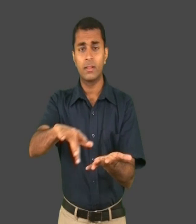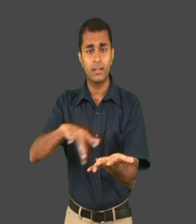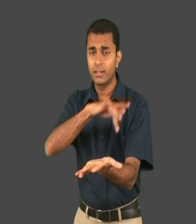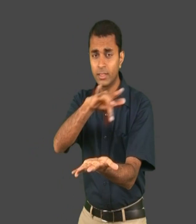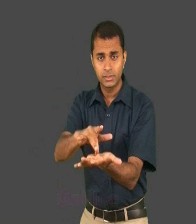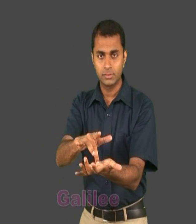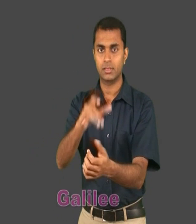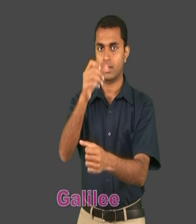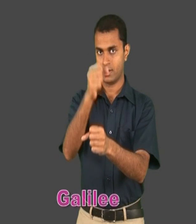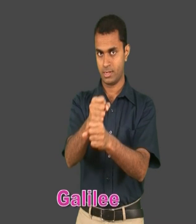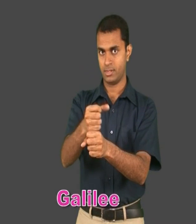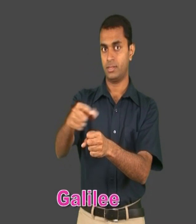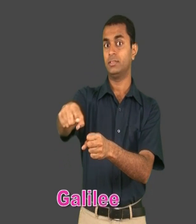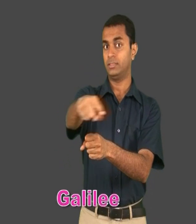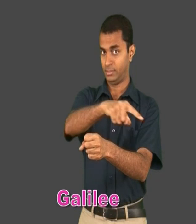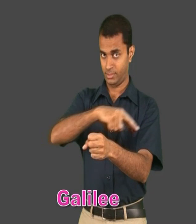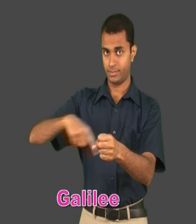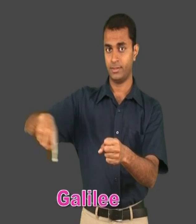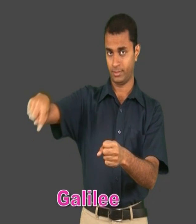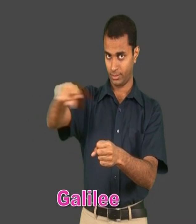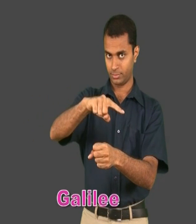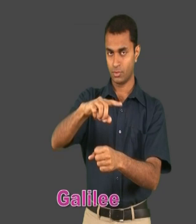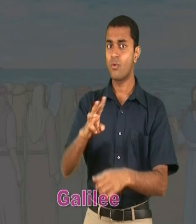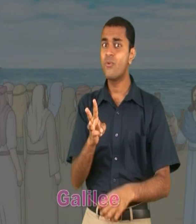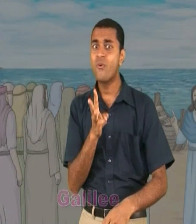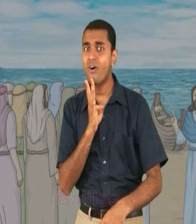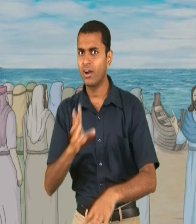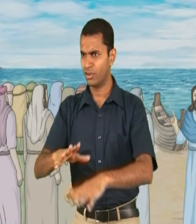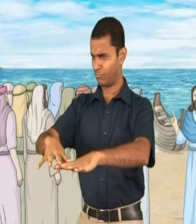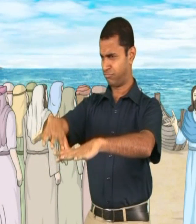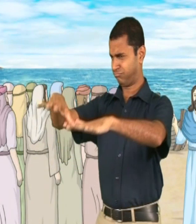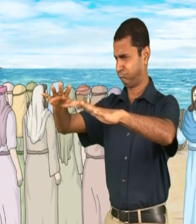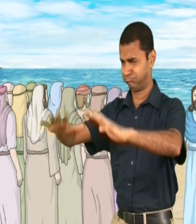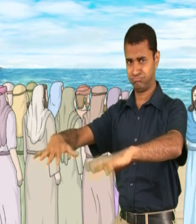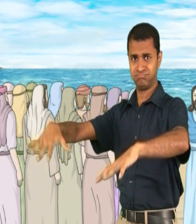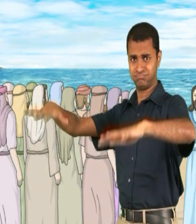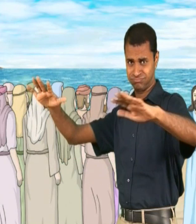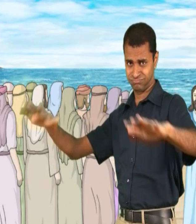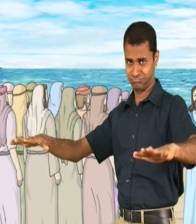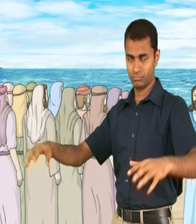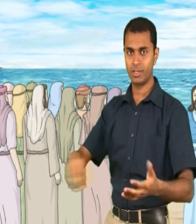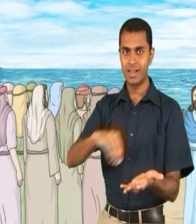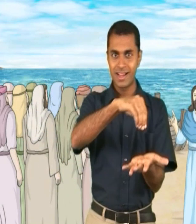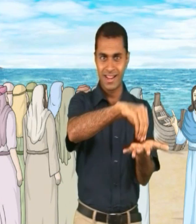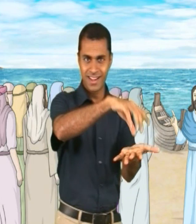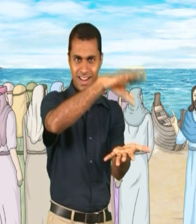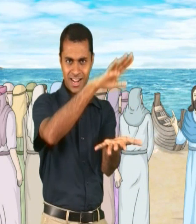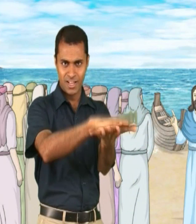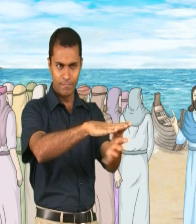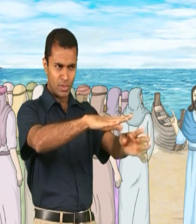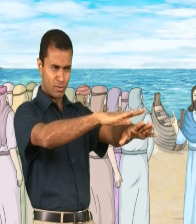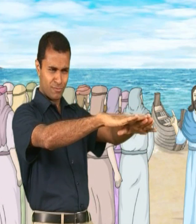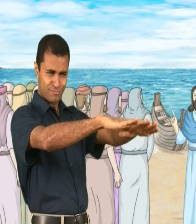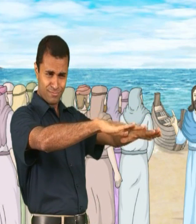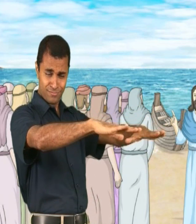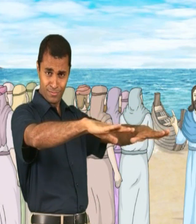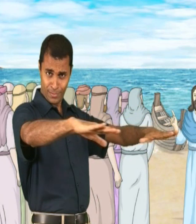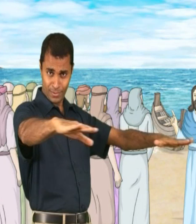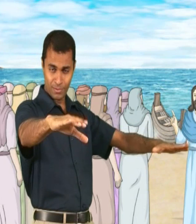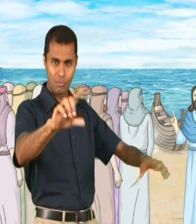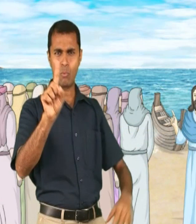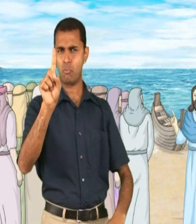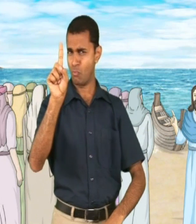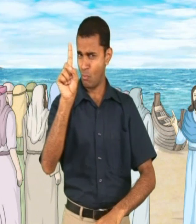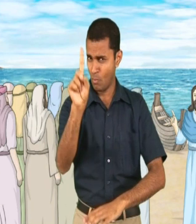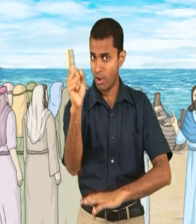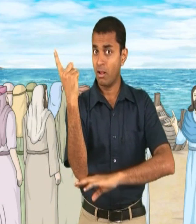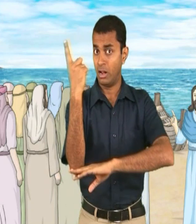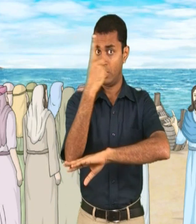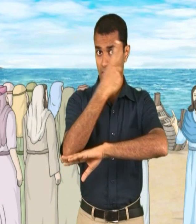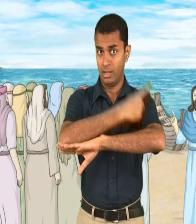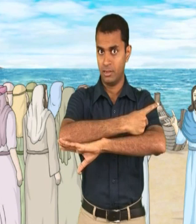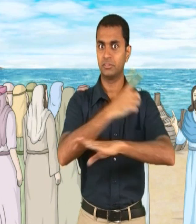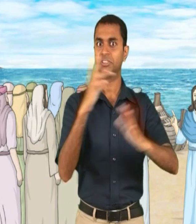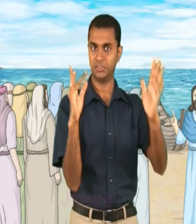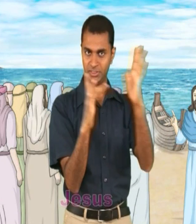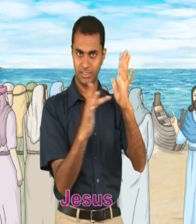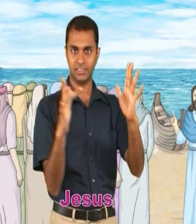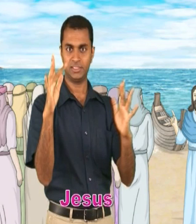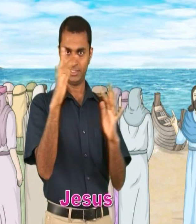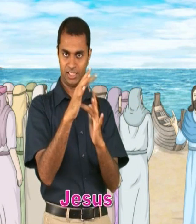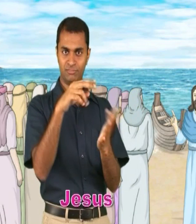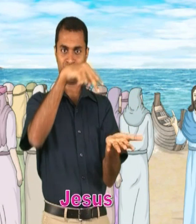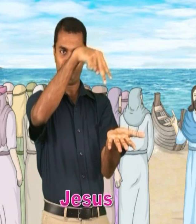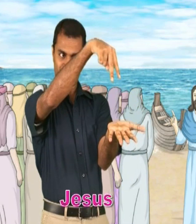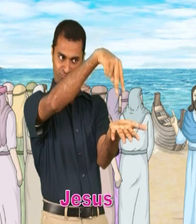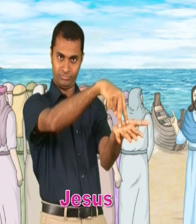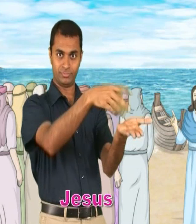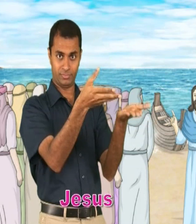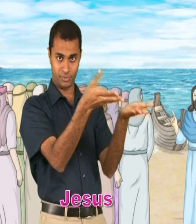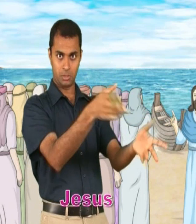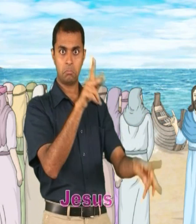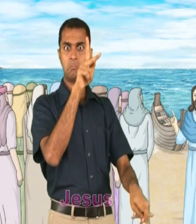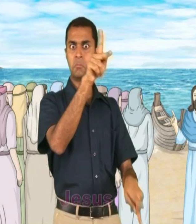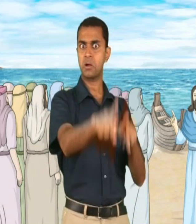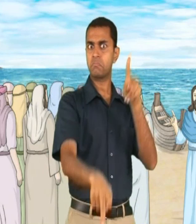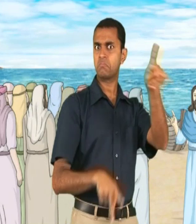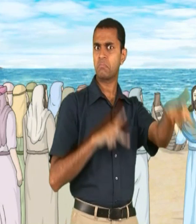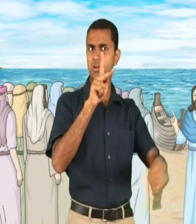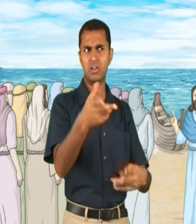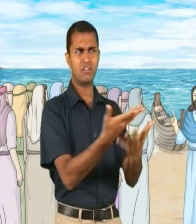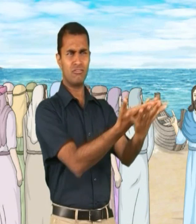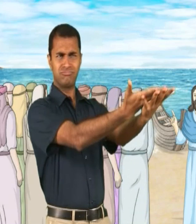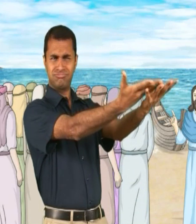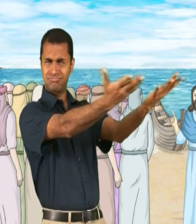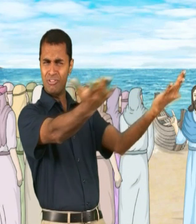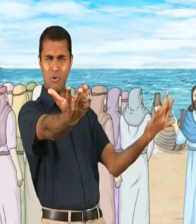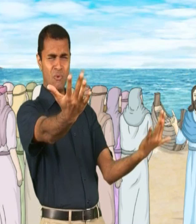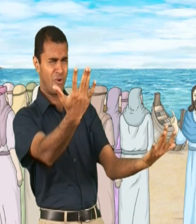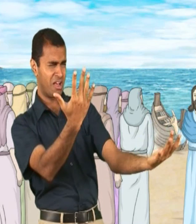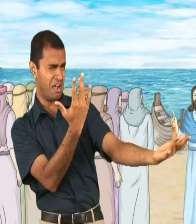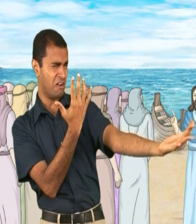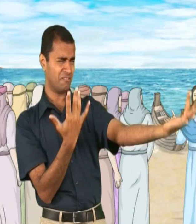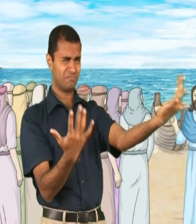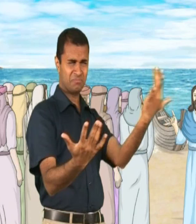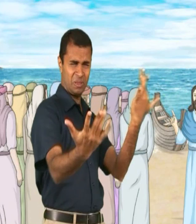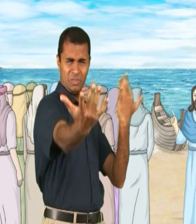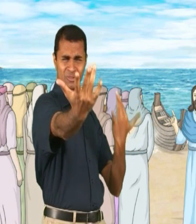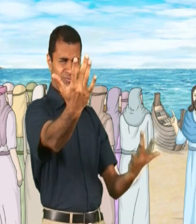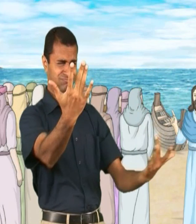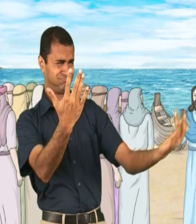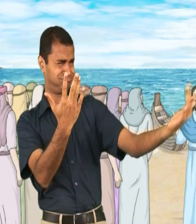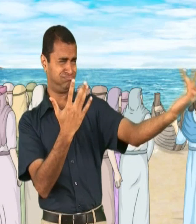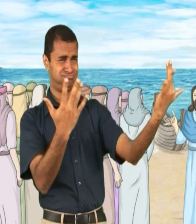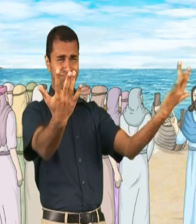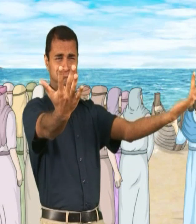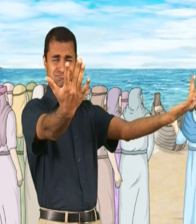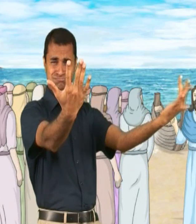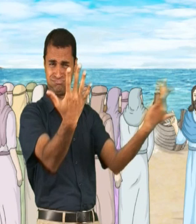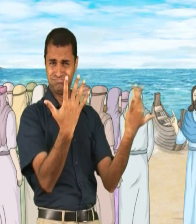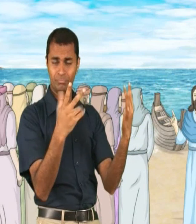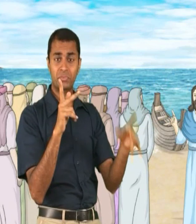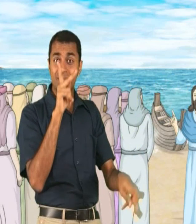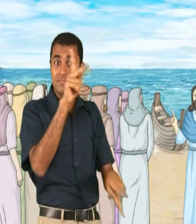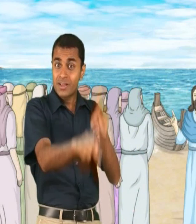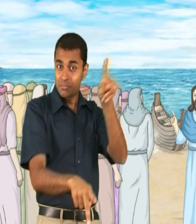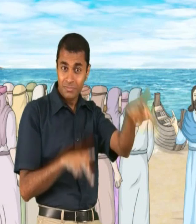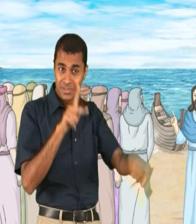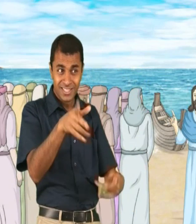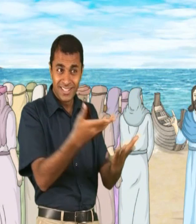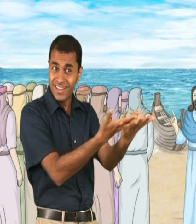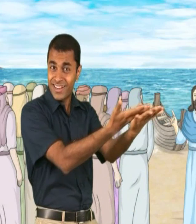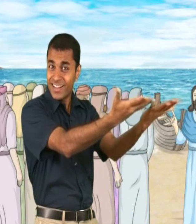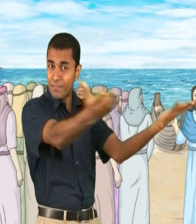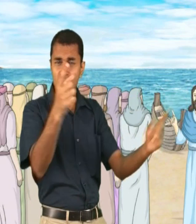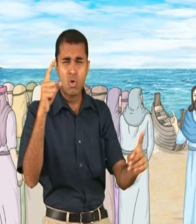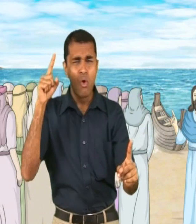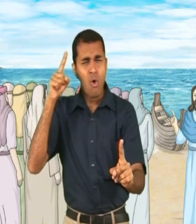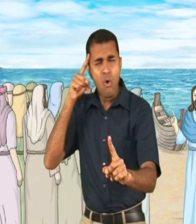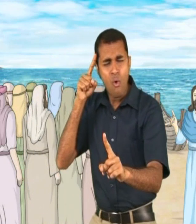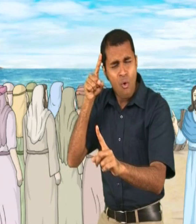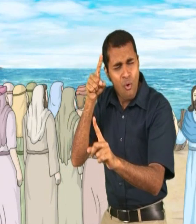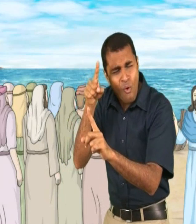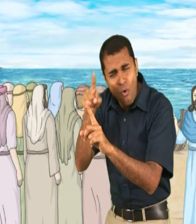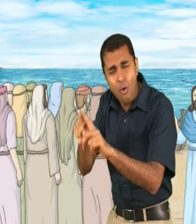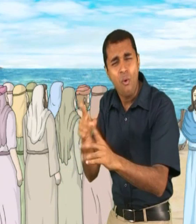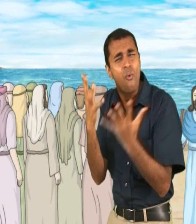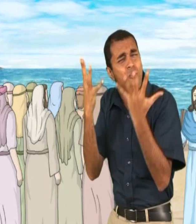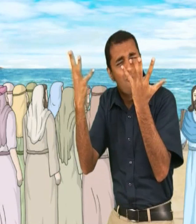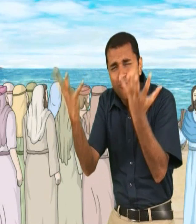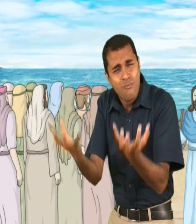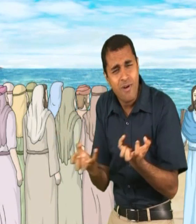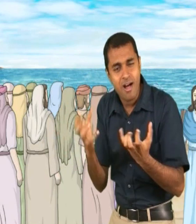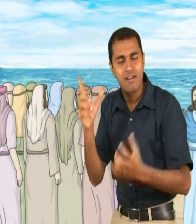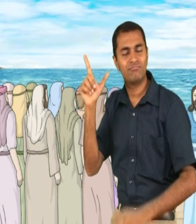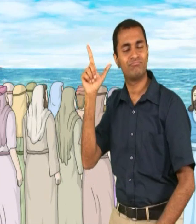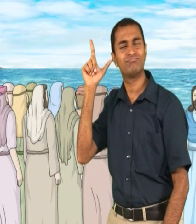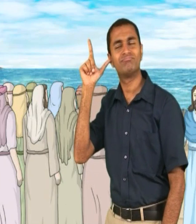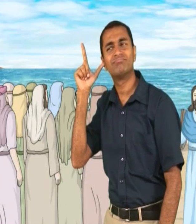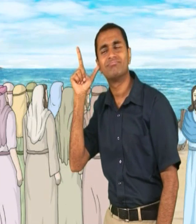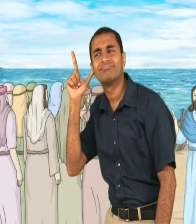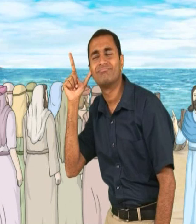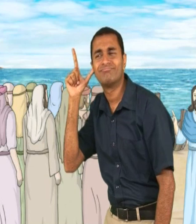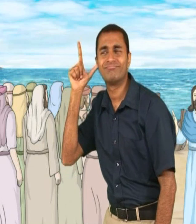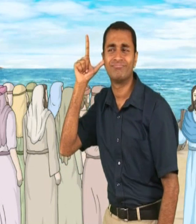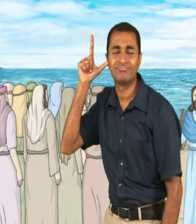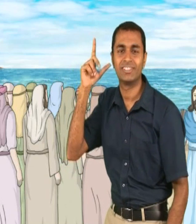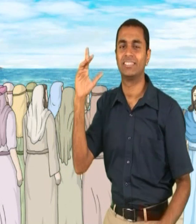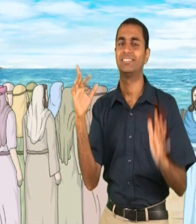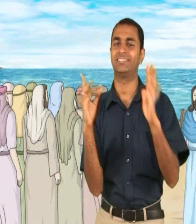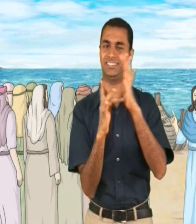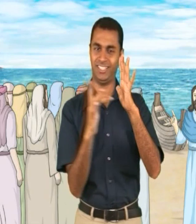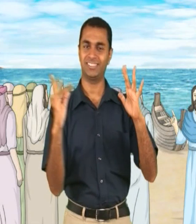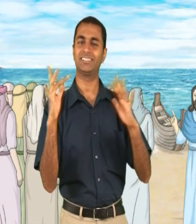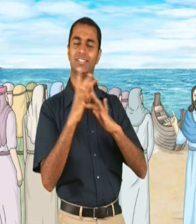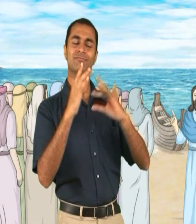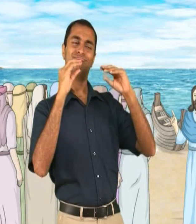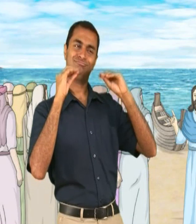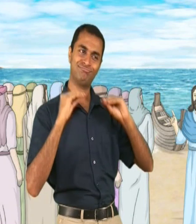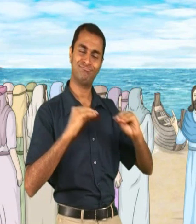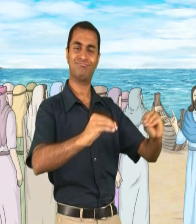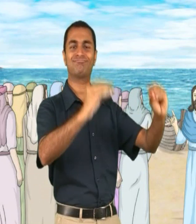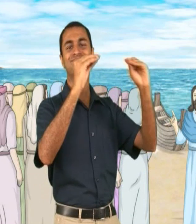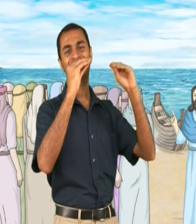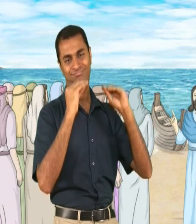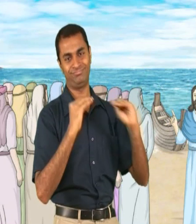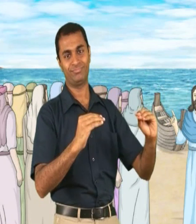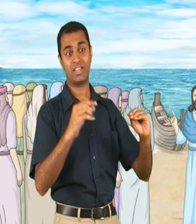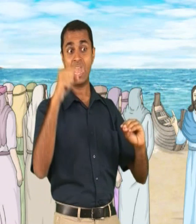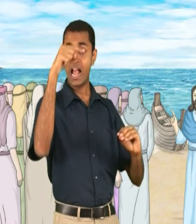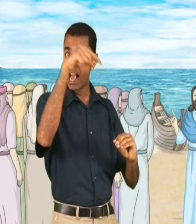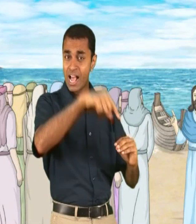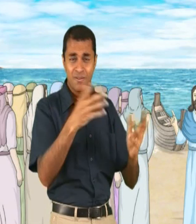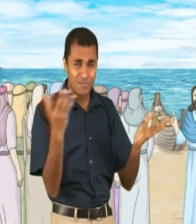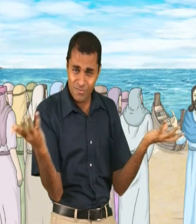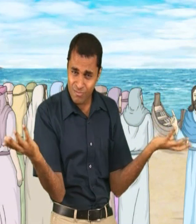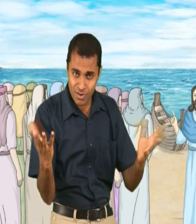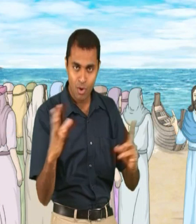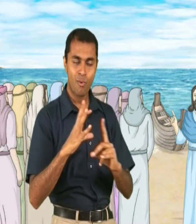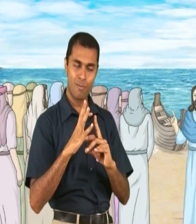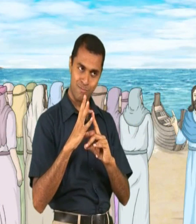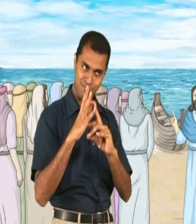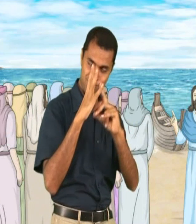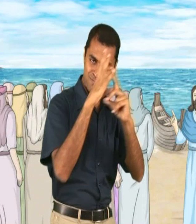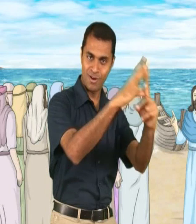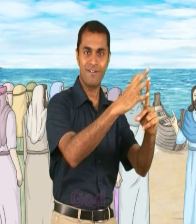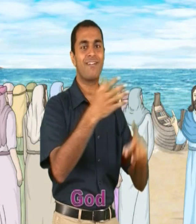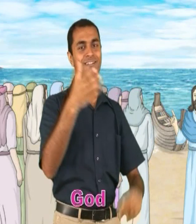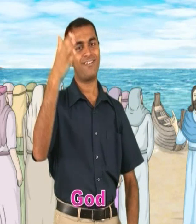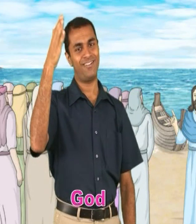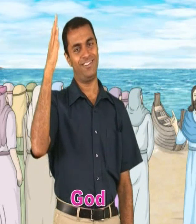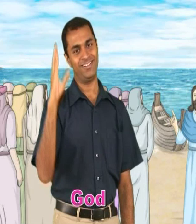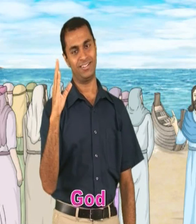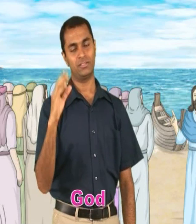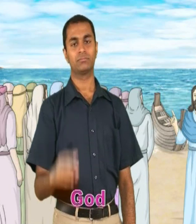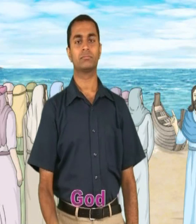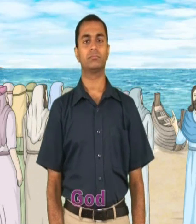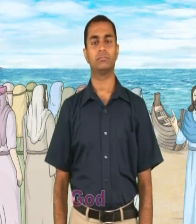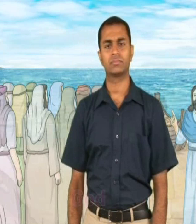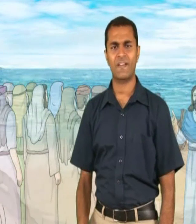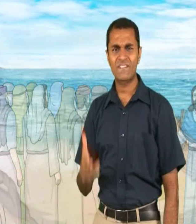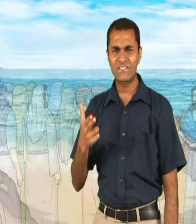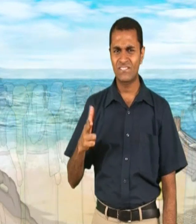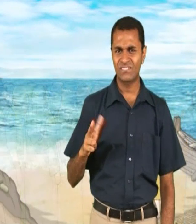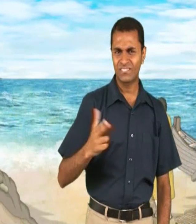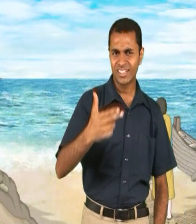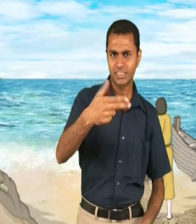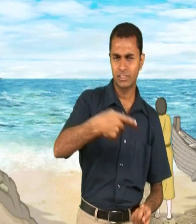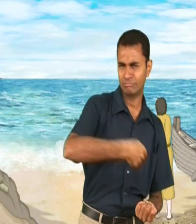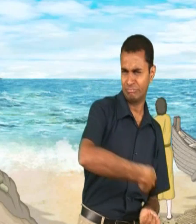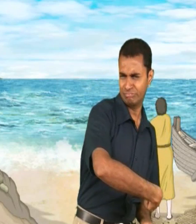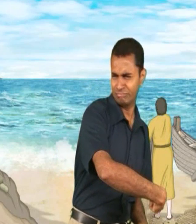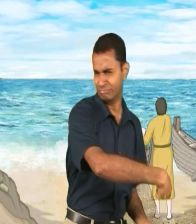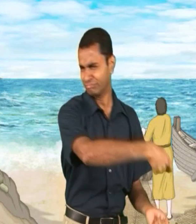On one occasion, while Jesus was standing by the Lake of Gennesaret with the crowd pressing in on Him to hear the word of God, He saw two boats at the edge of the lake.